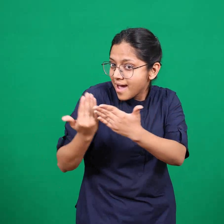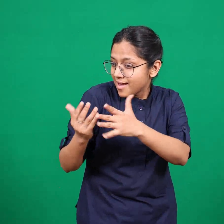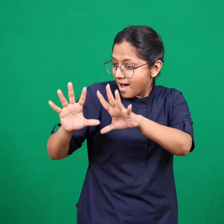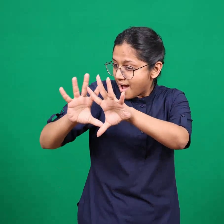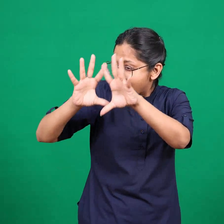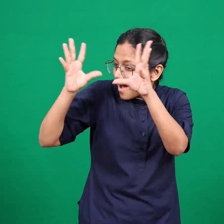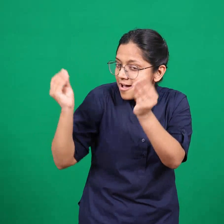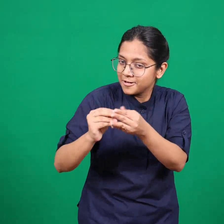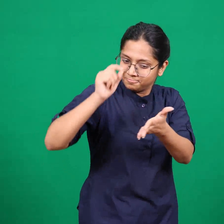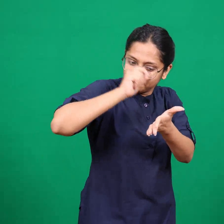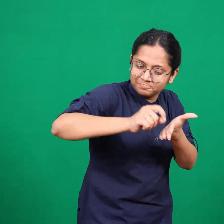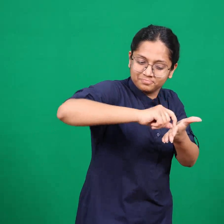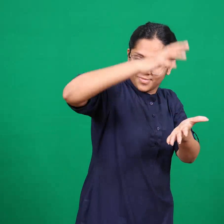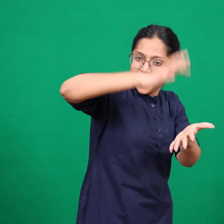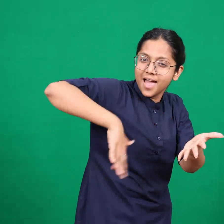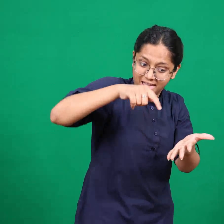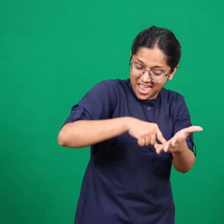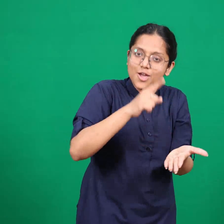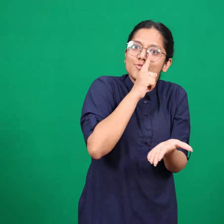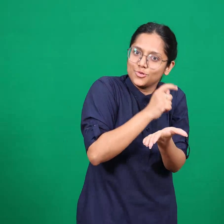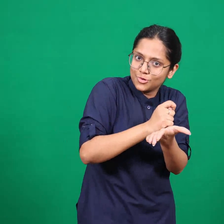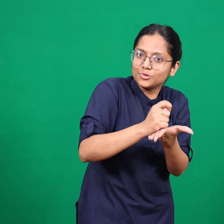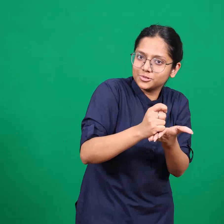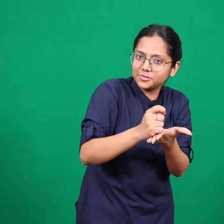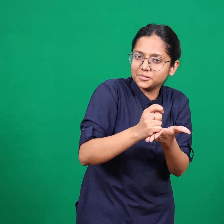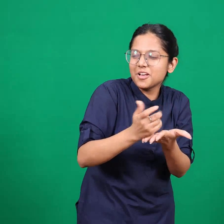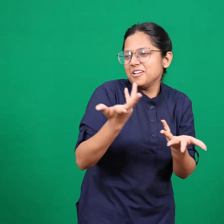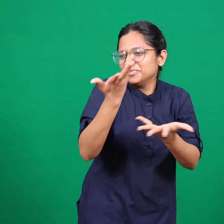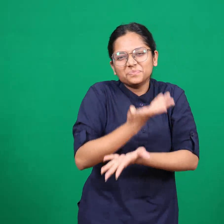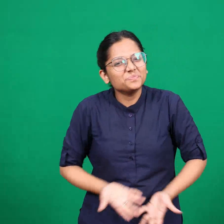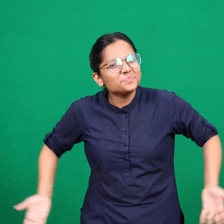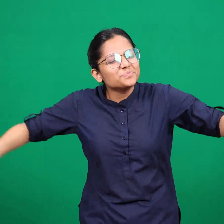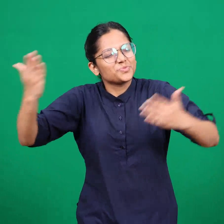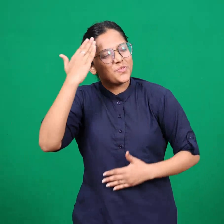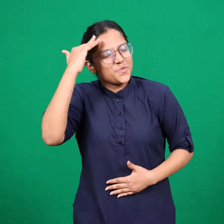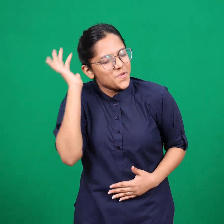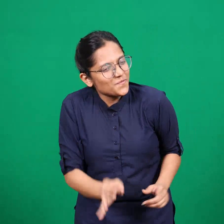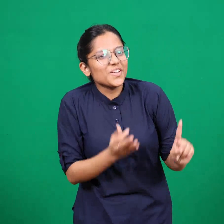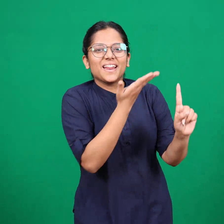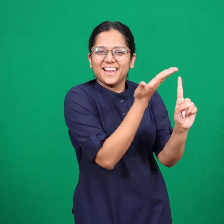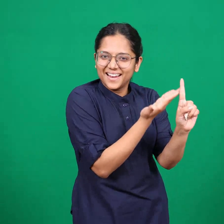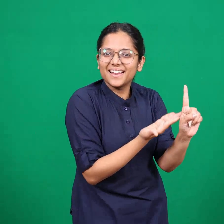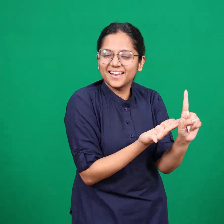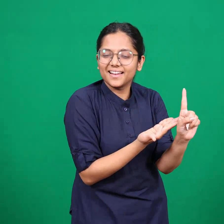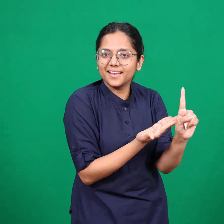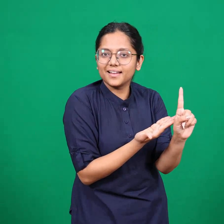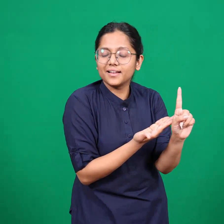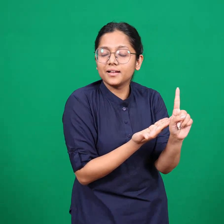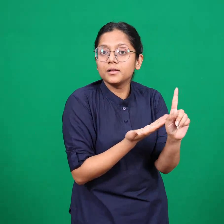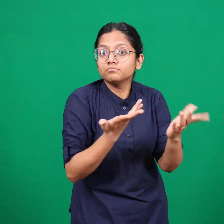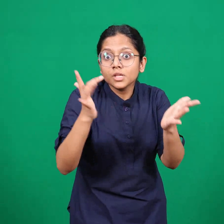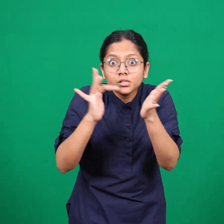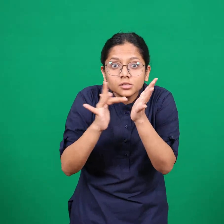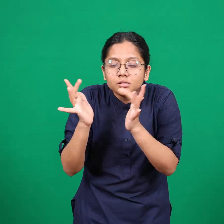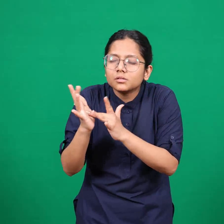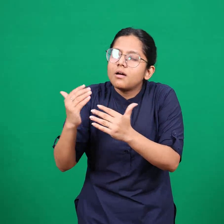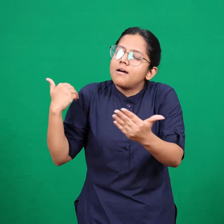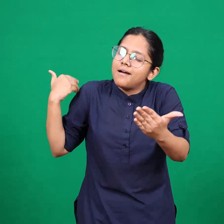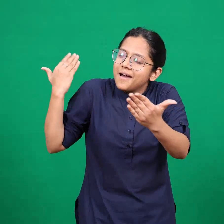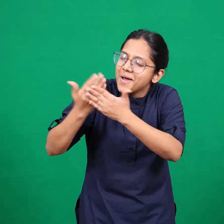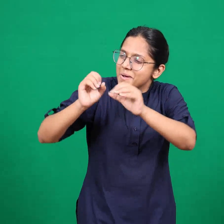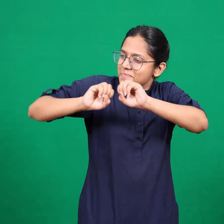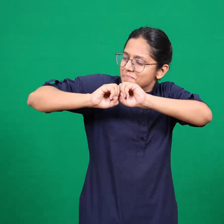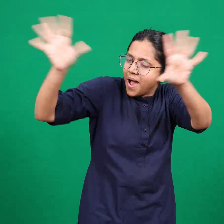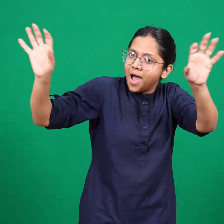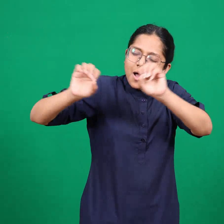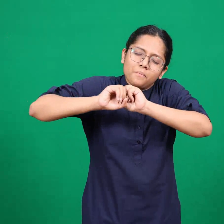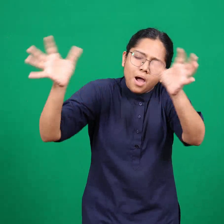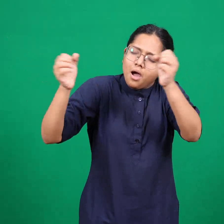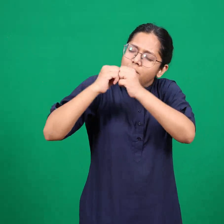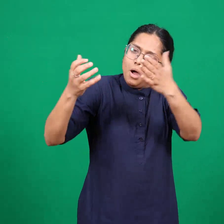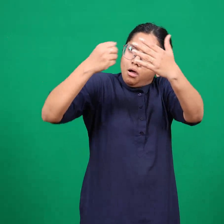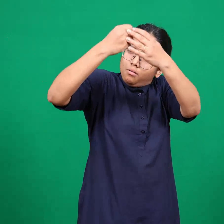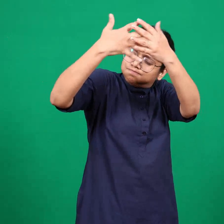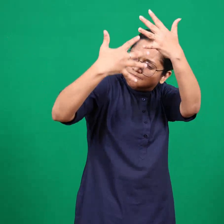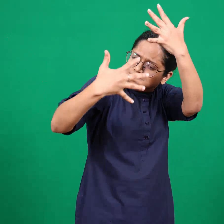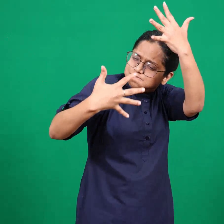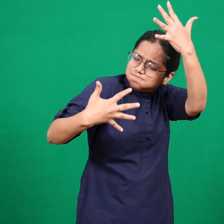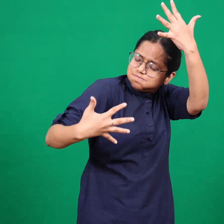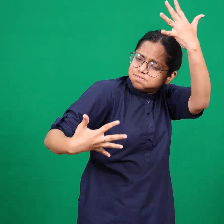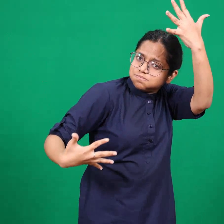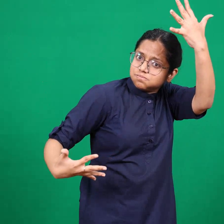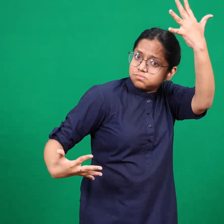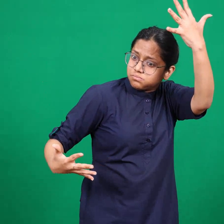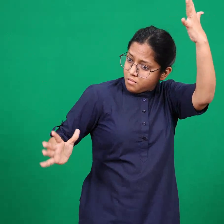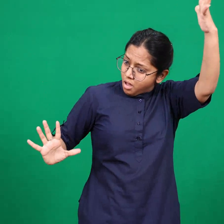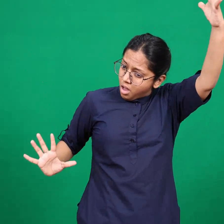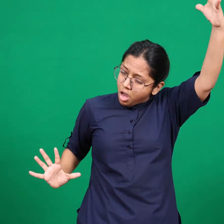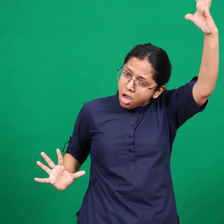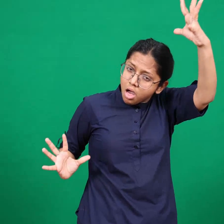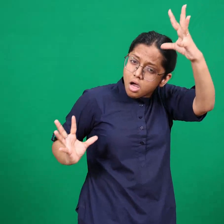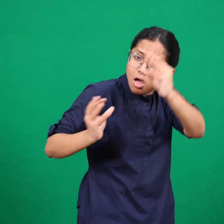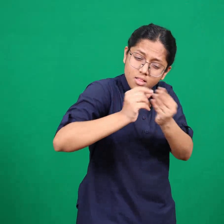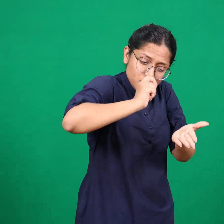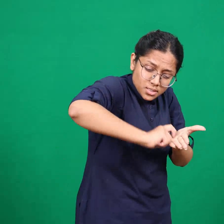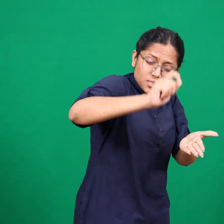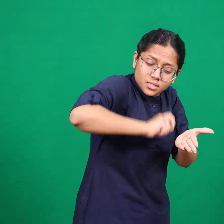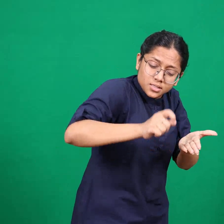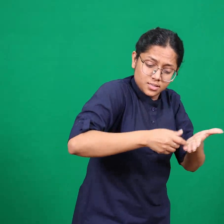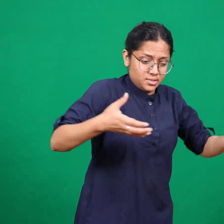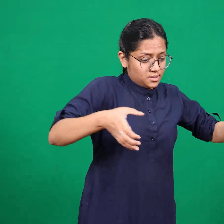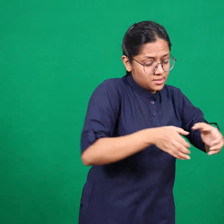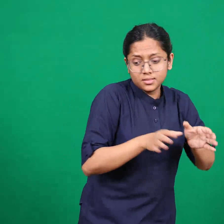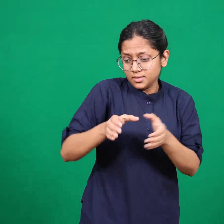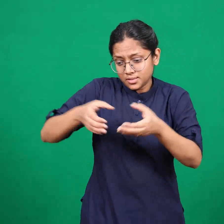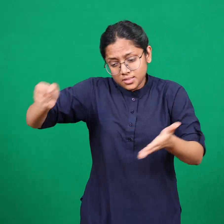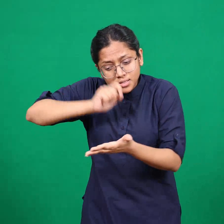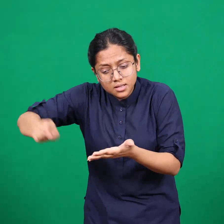There are many more things that Jesus did.